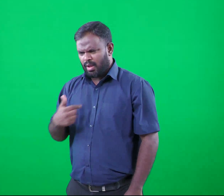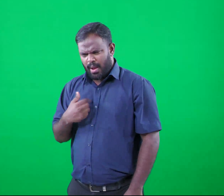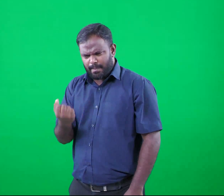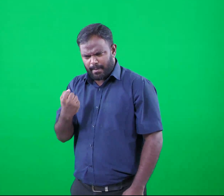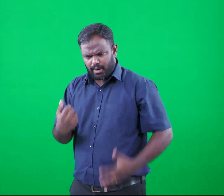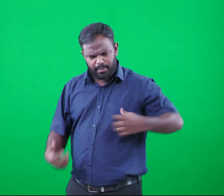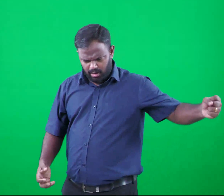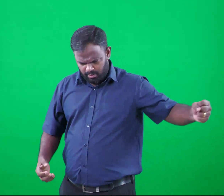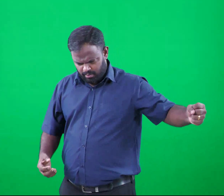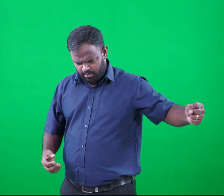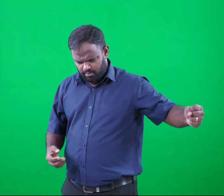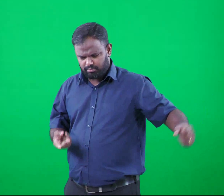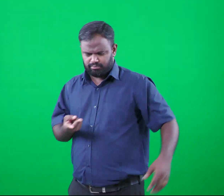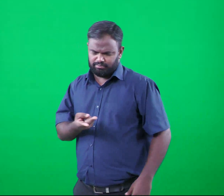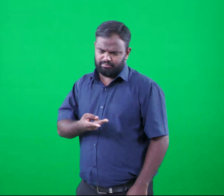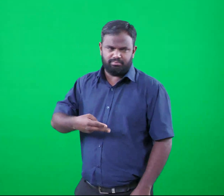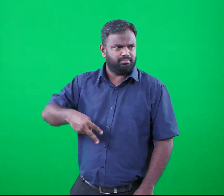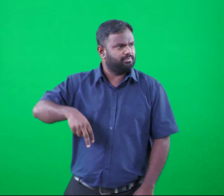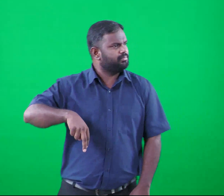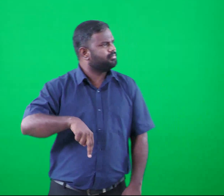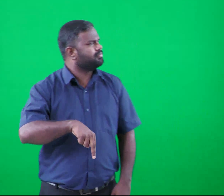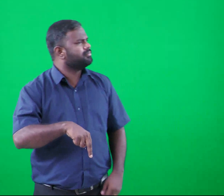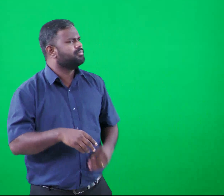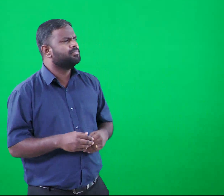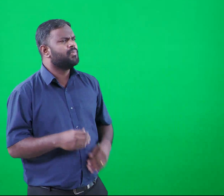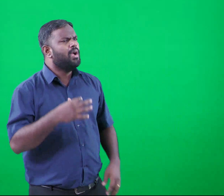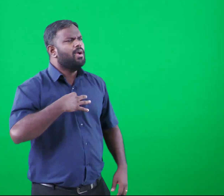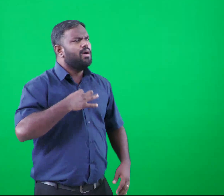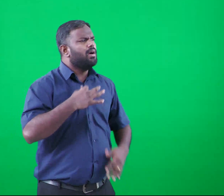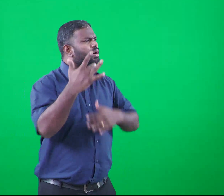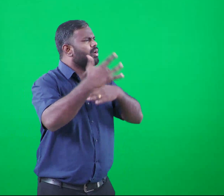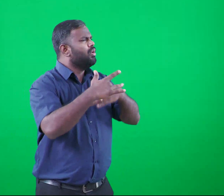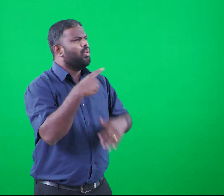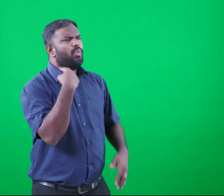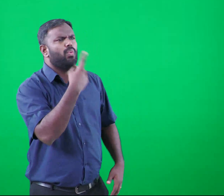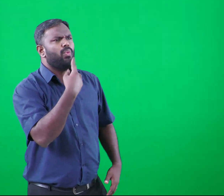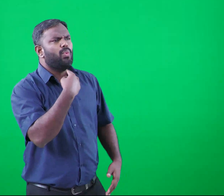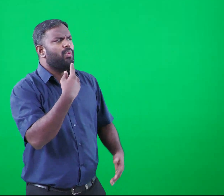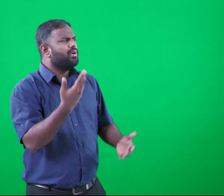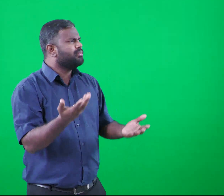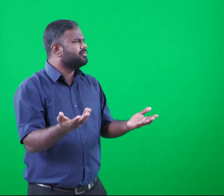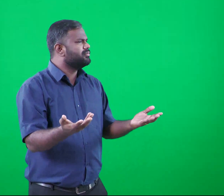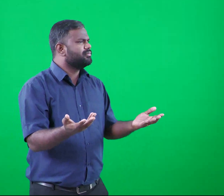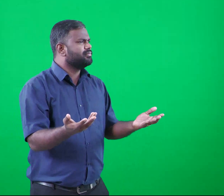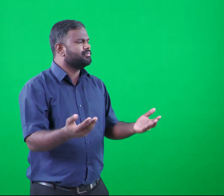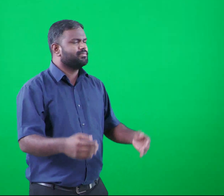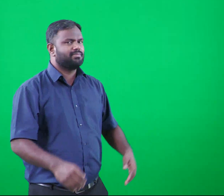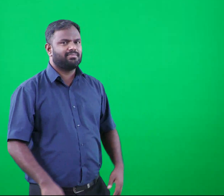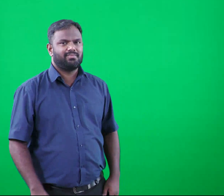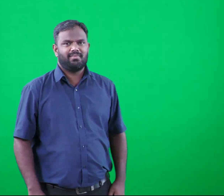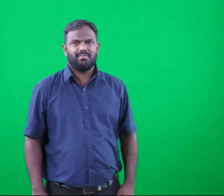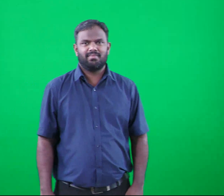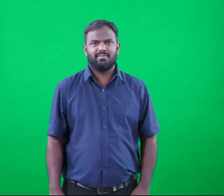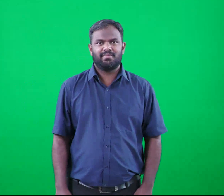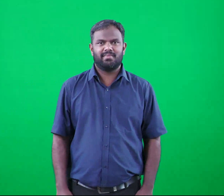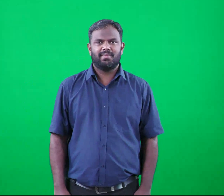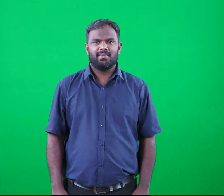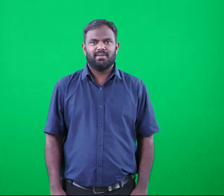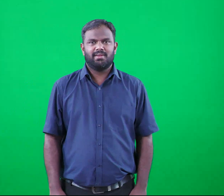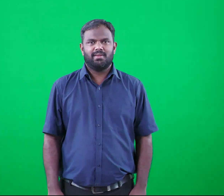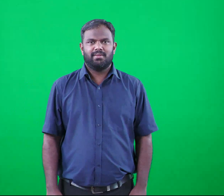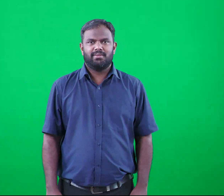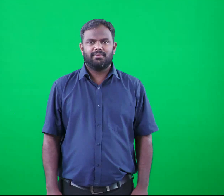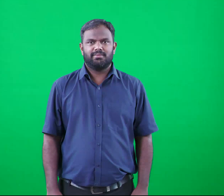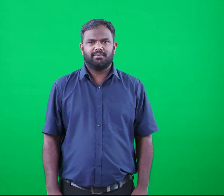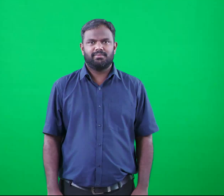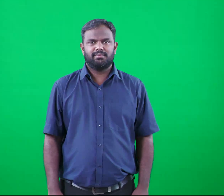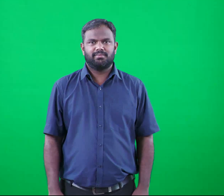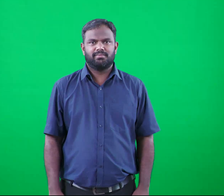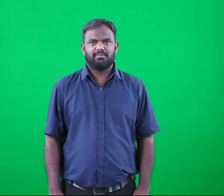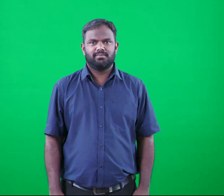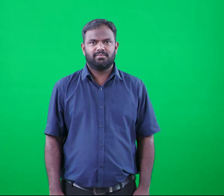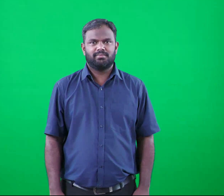Turning to the crowd, He asked, "Who touched My garments?"